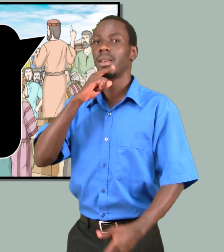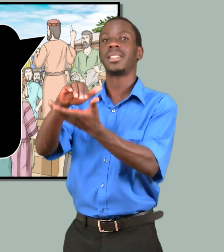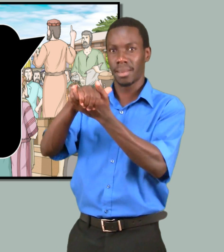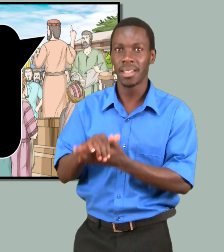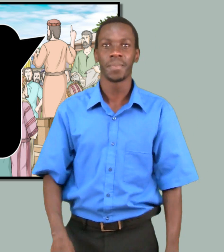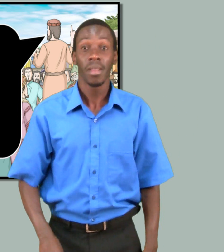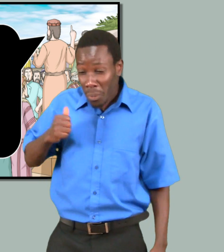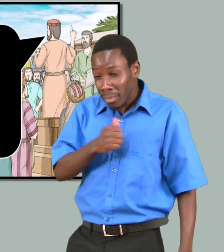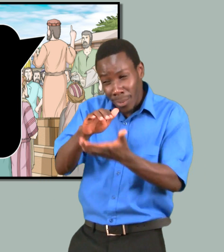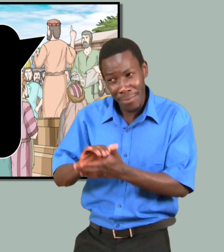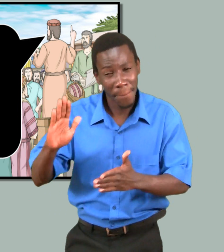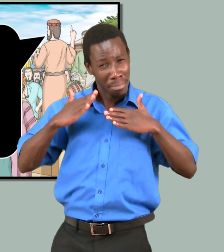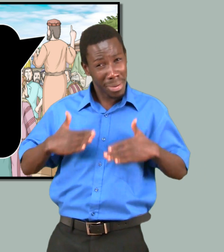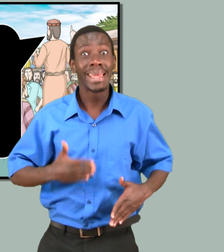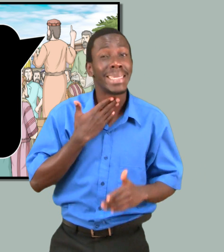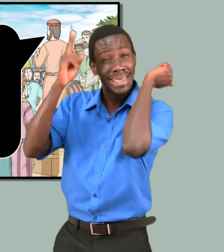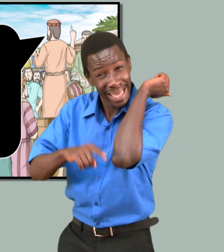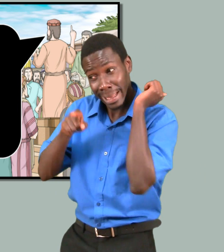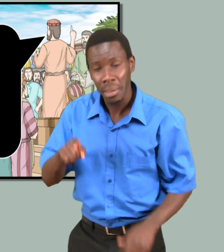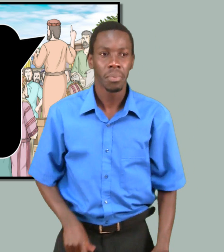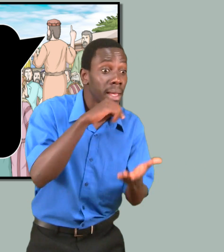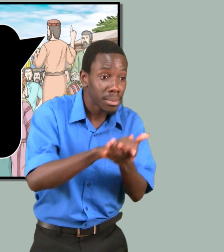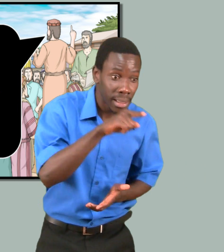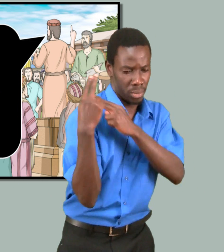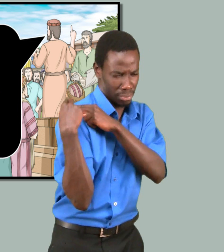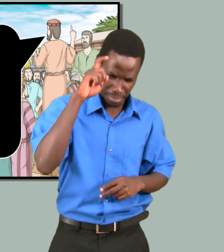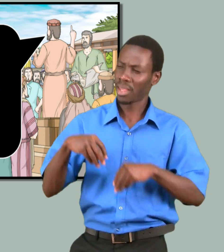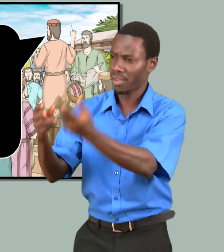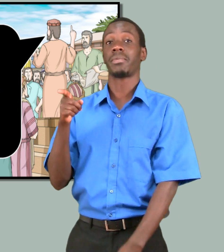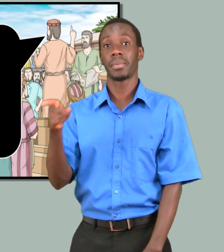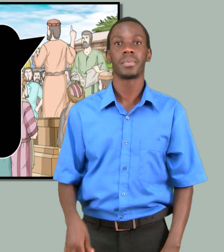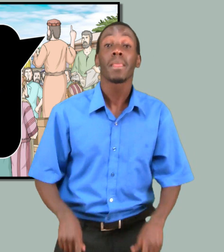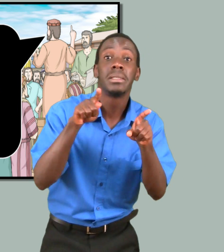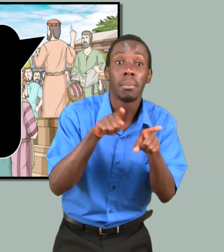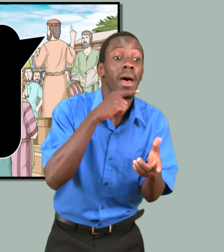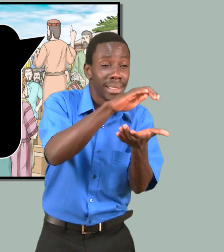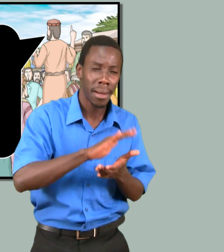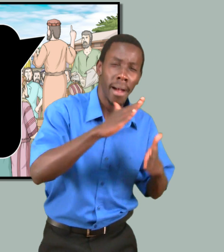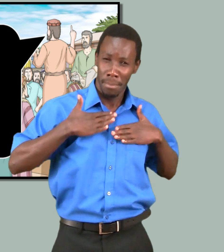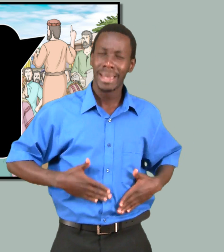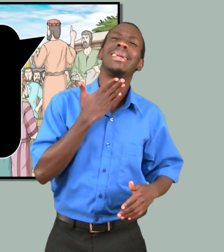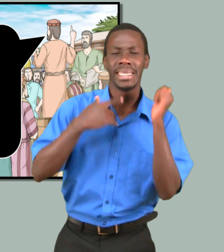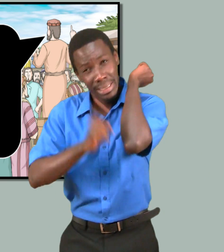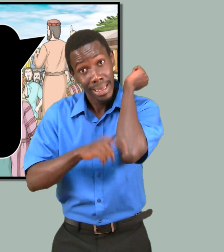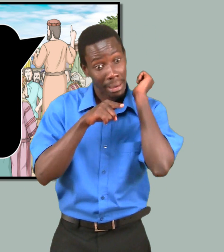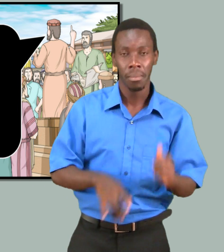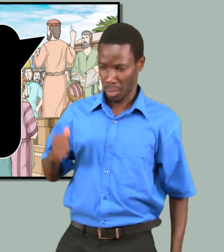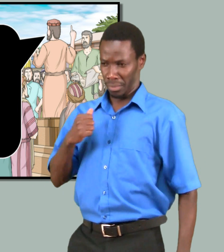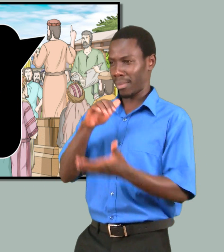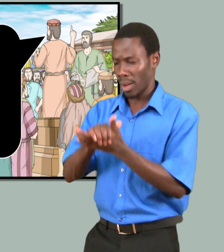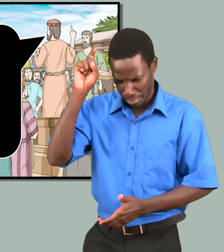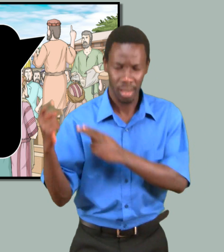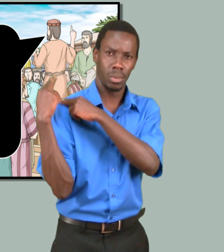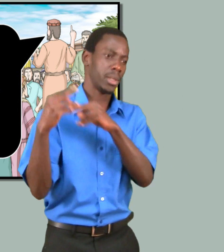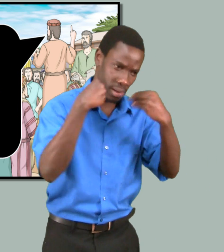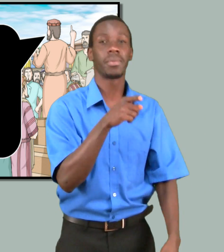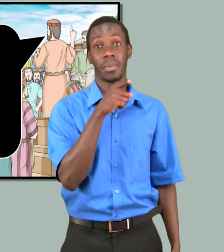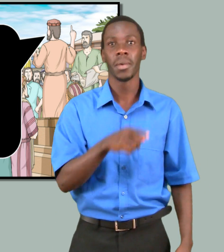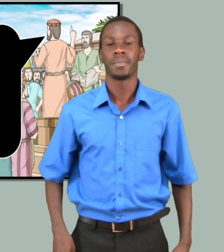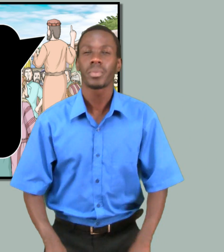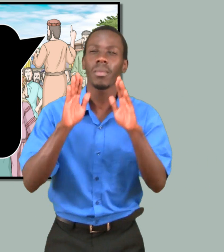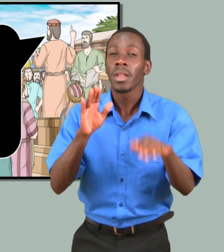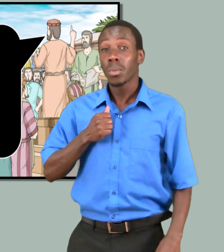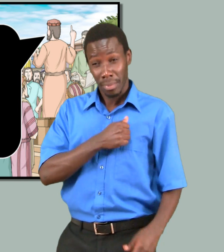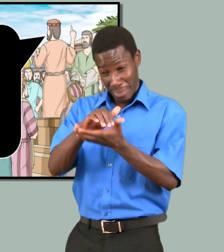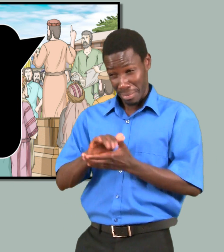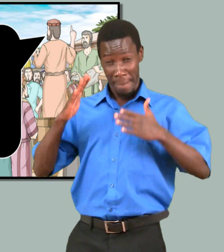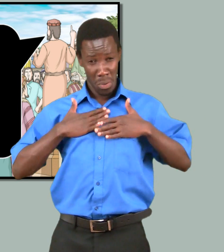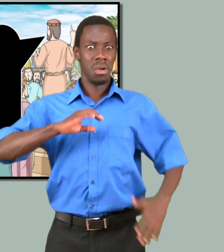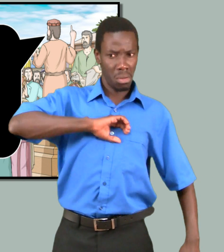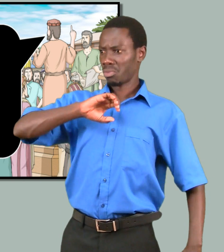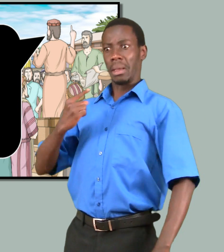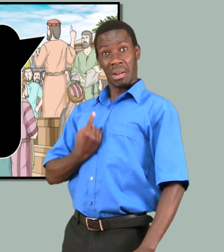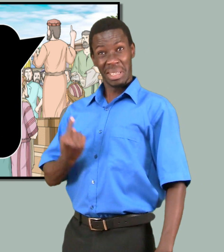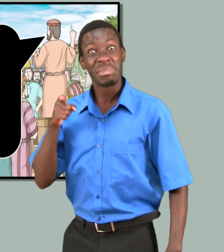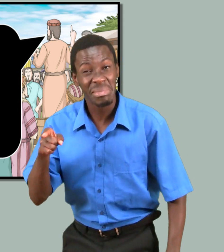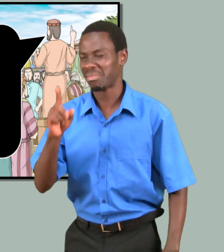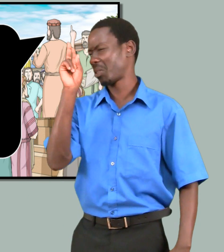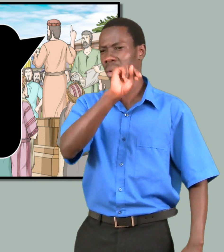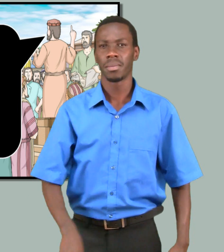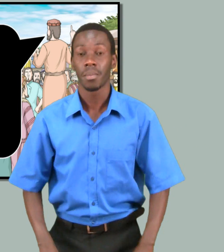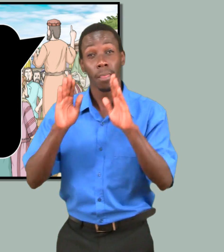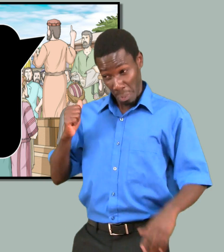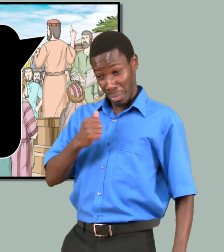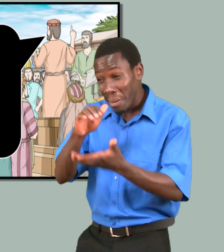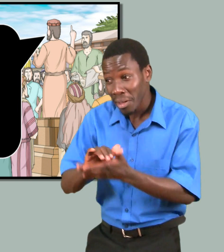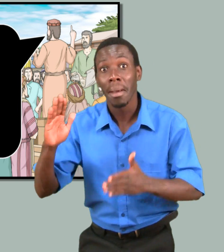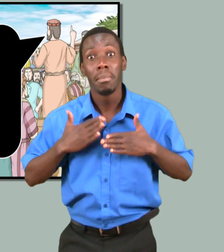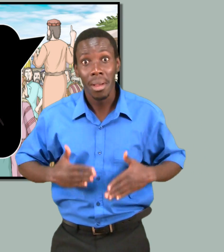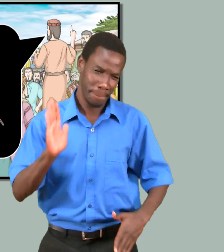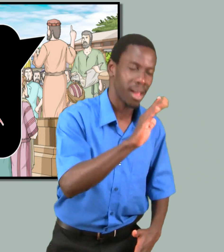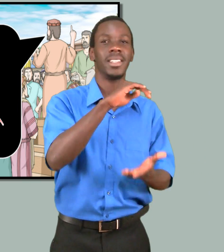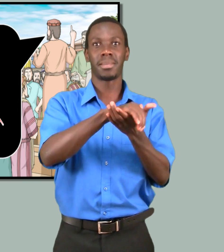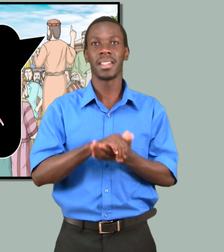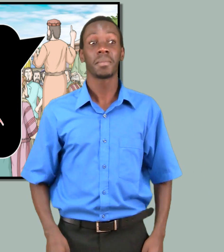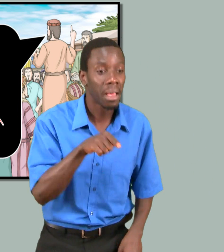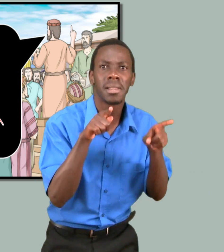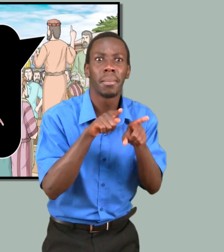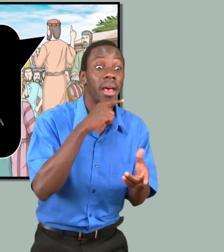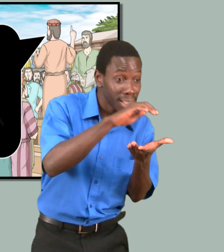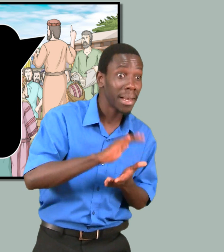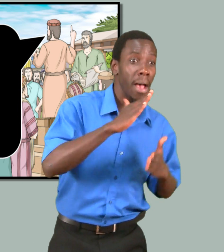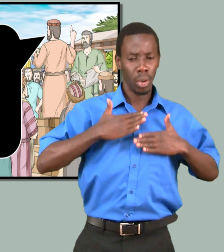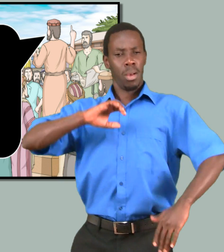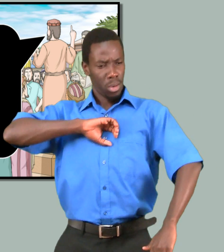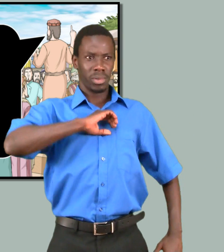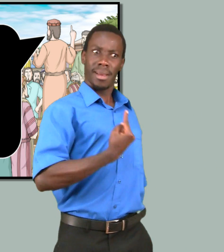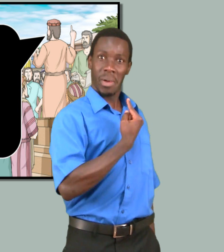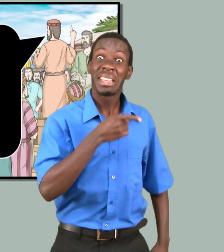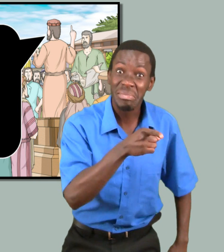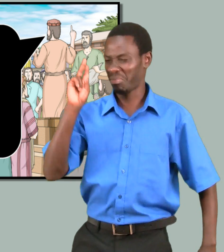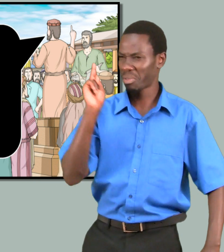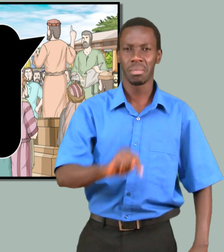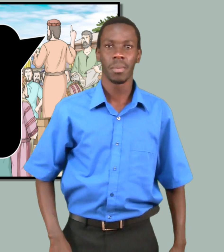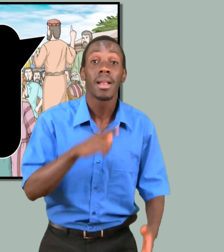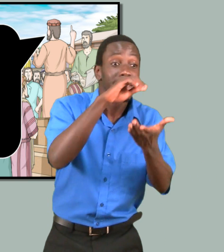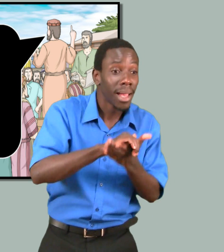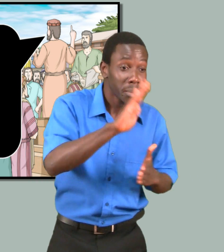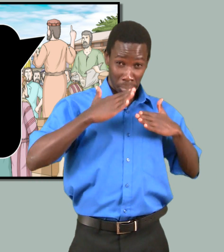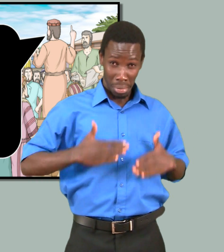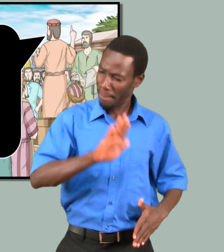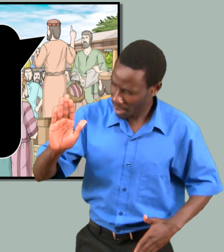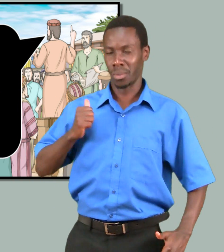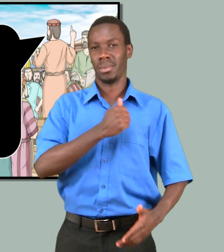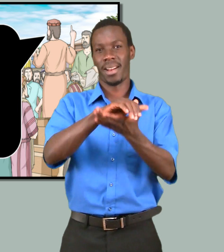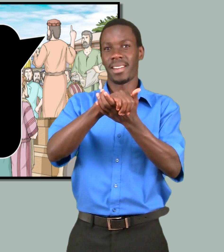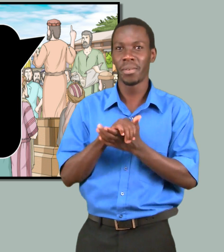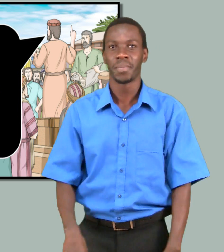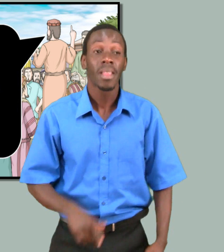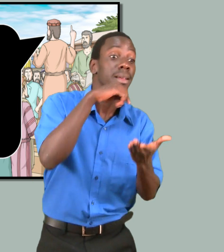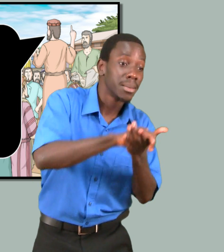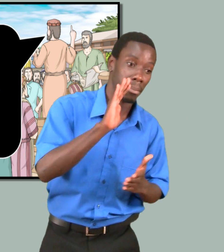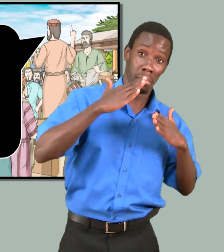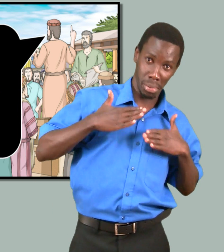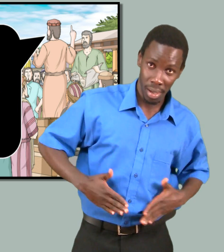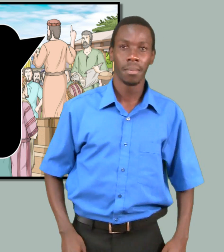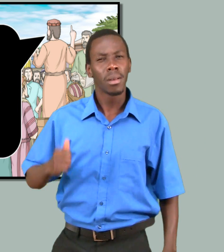The husband should fulfill his marital duty to his wife, and likewise the wife to her husband. The wife does not have authority over her own body, but the husband.